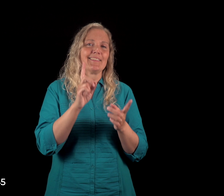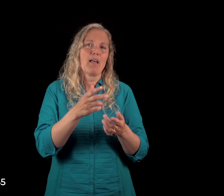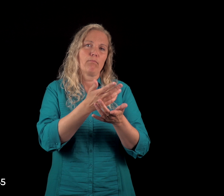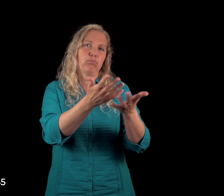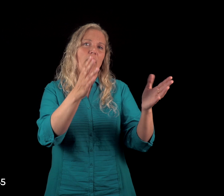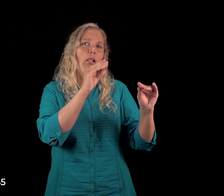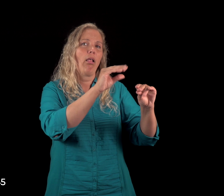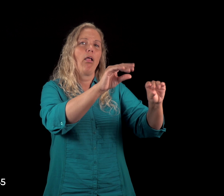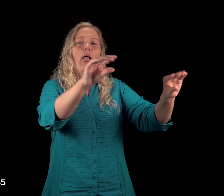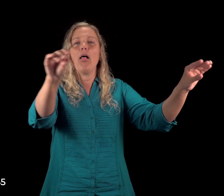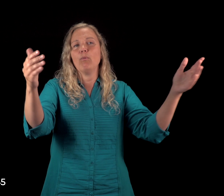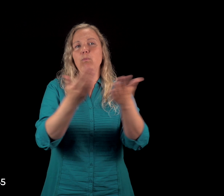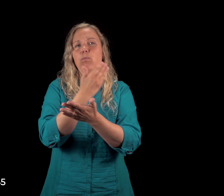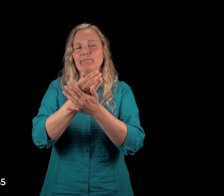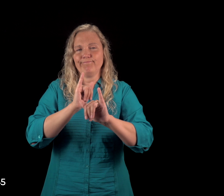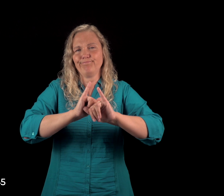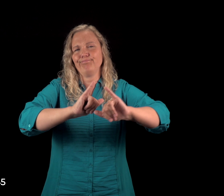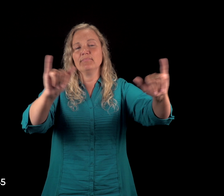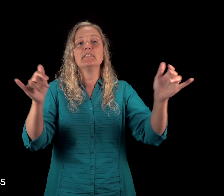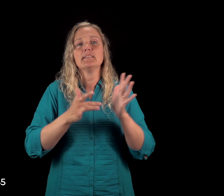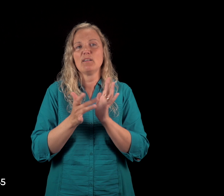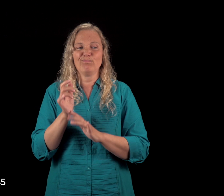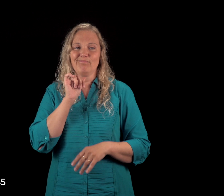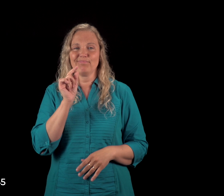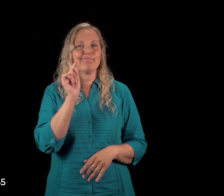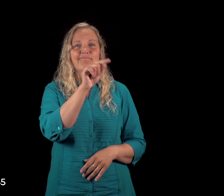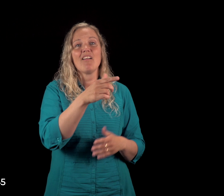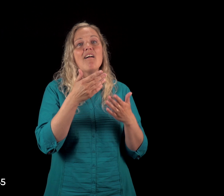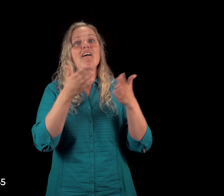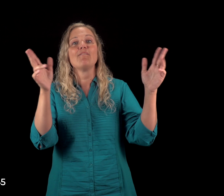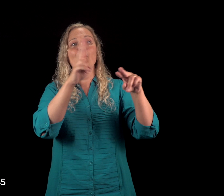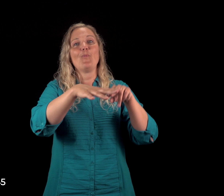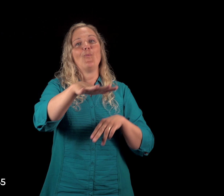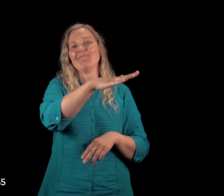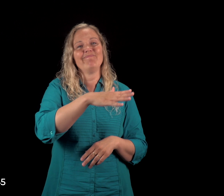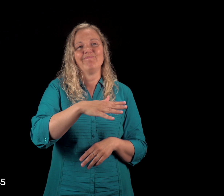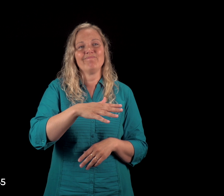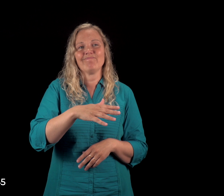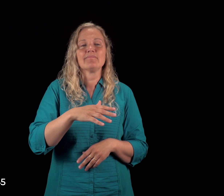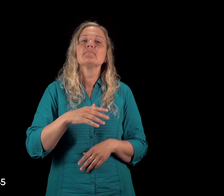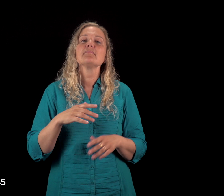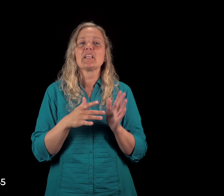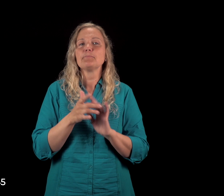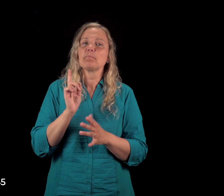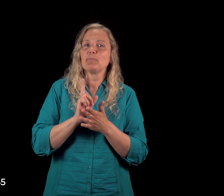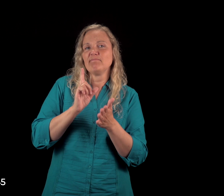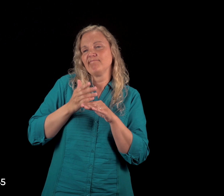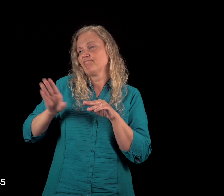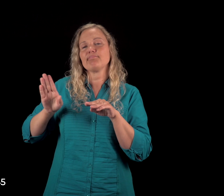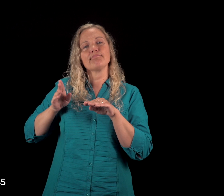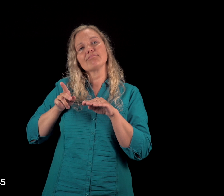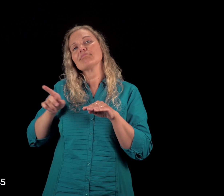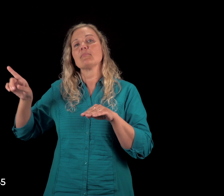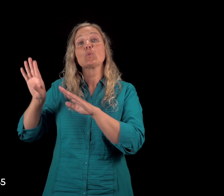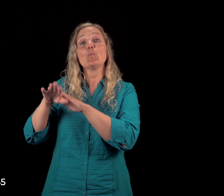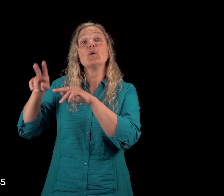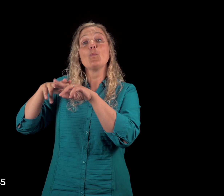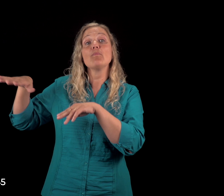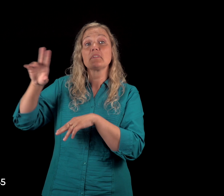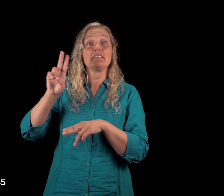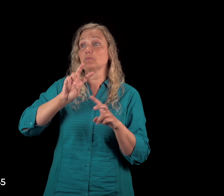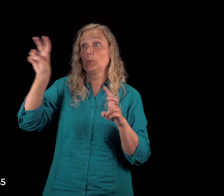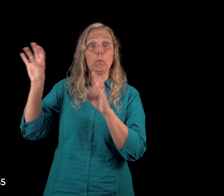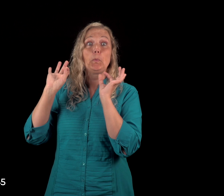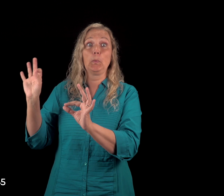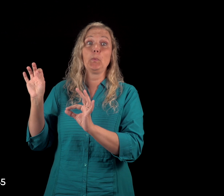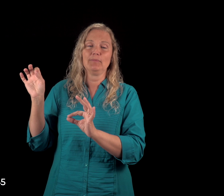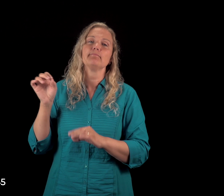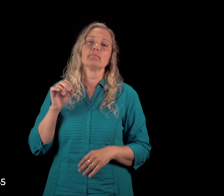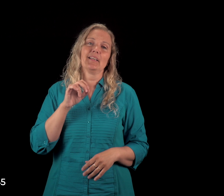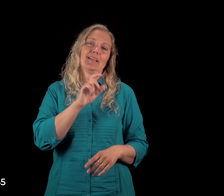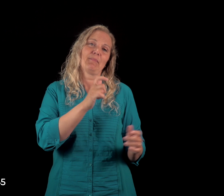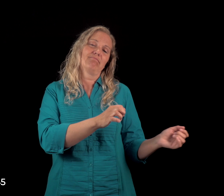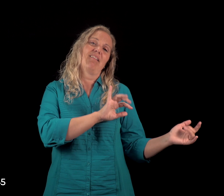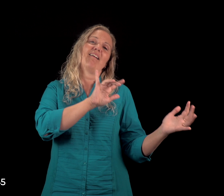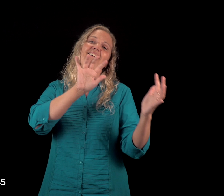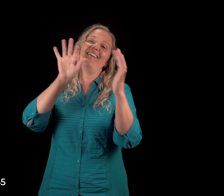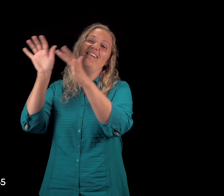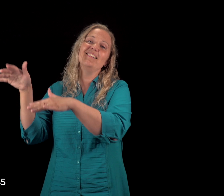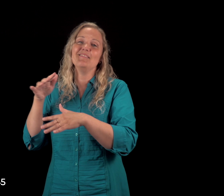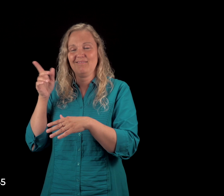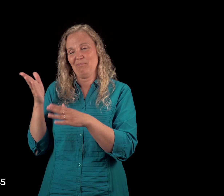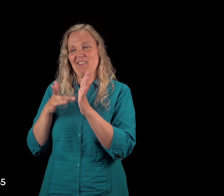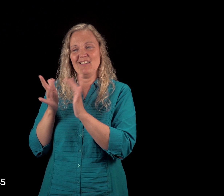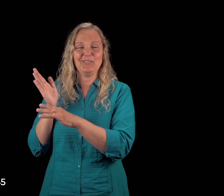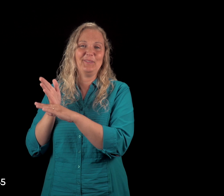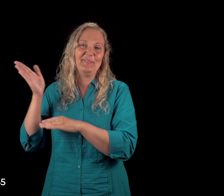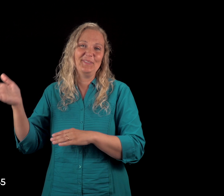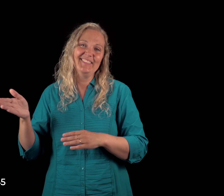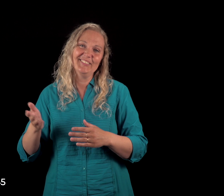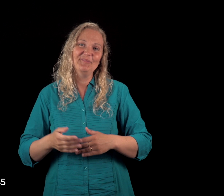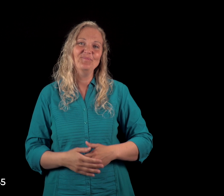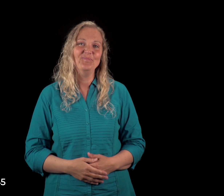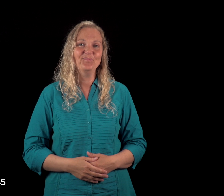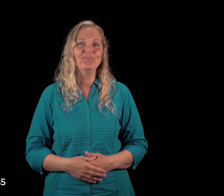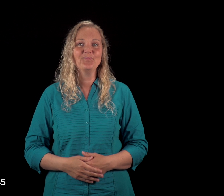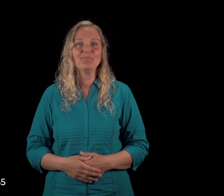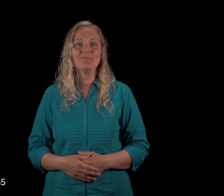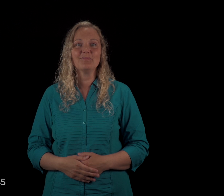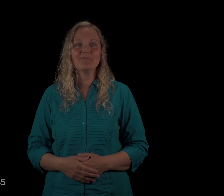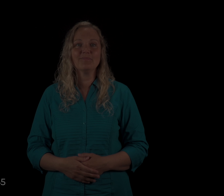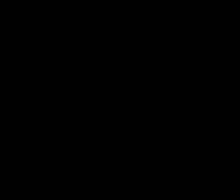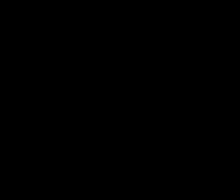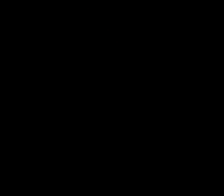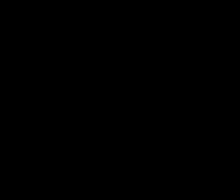Consequently, Jesus could no longer enter a town in plain view, but He stayed out in solitary places. Yet people came to Him from every quarter.